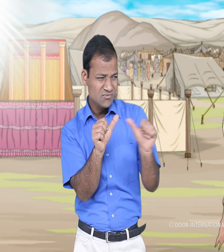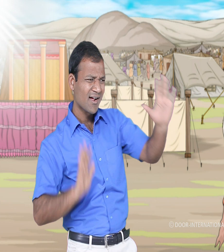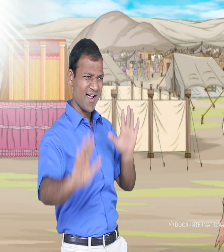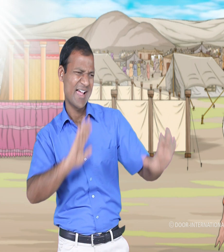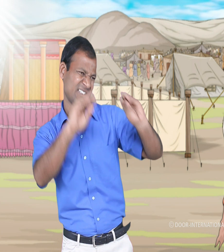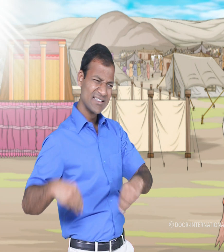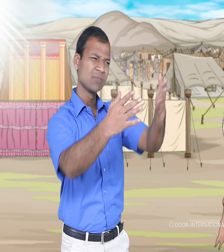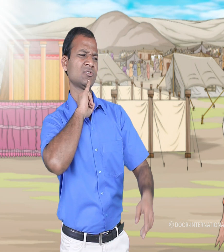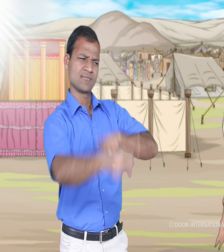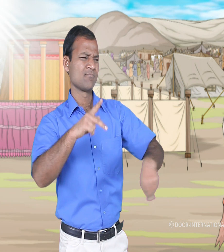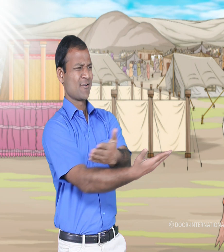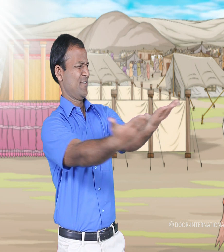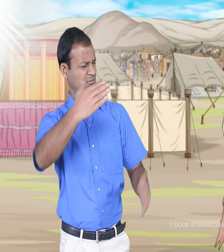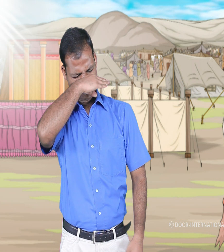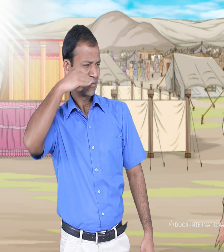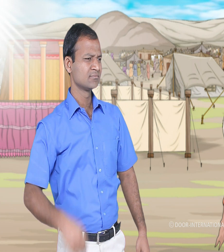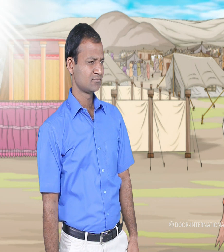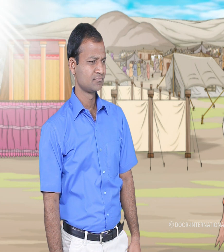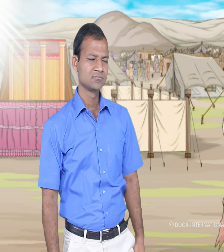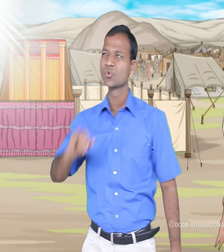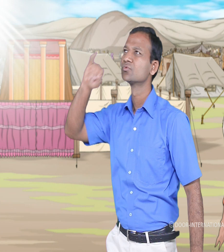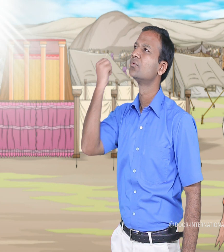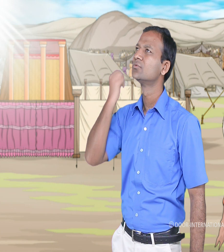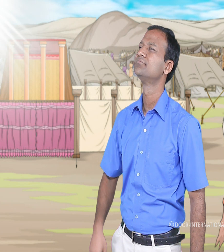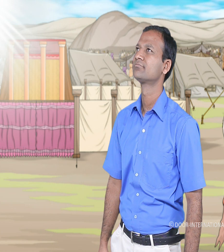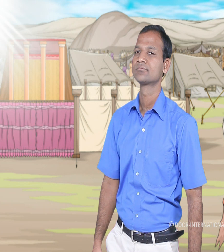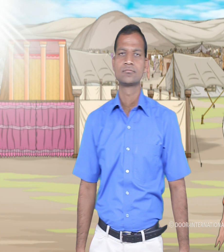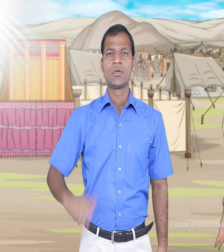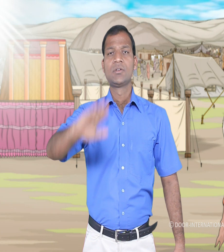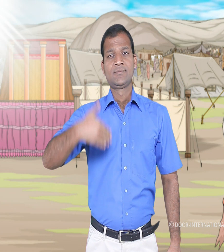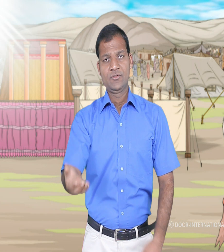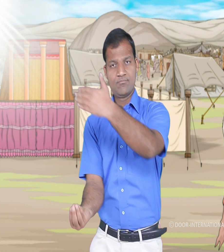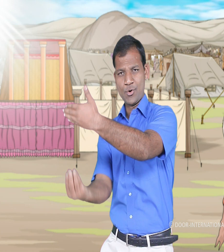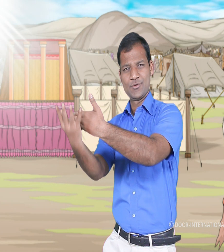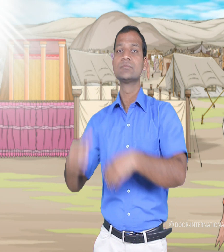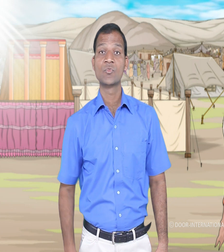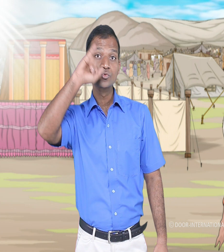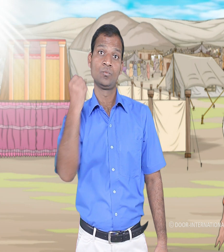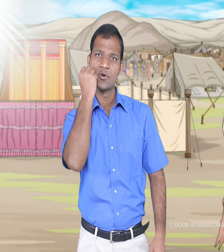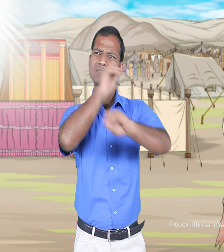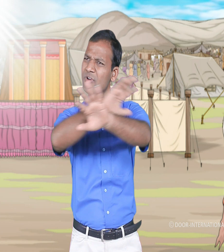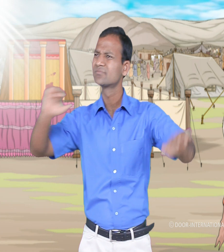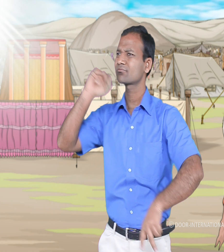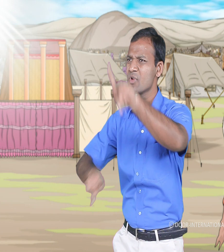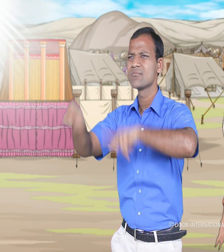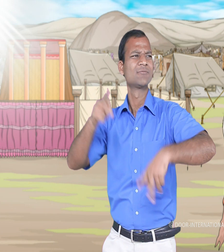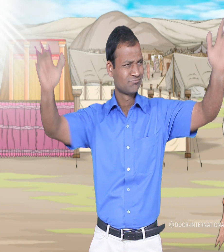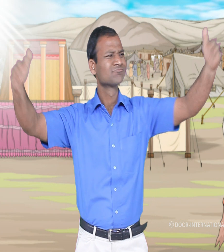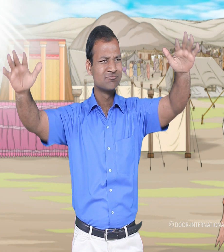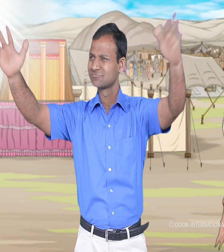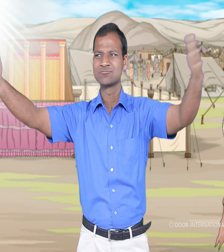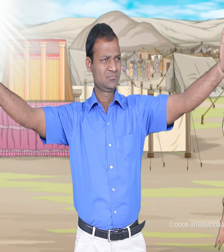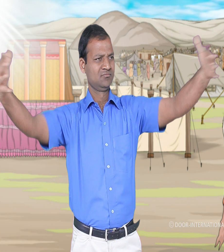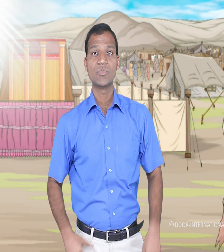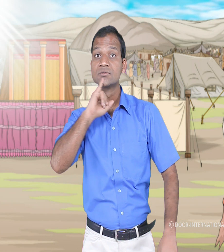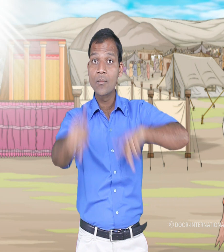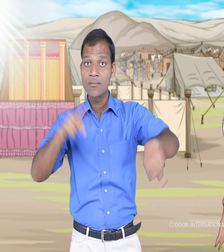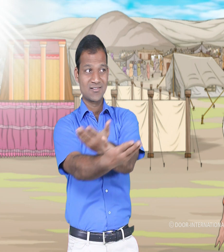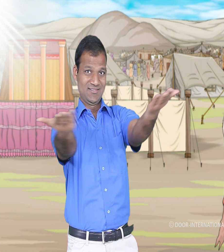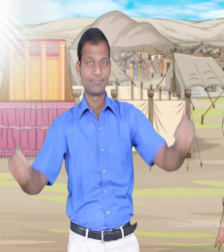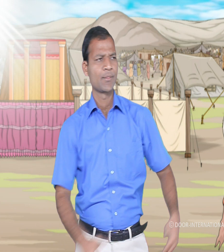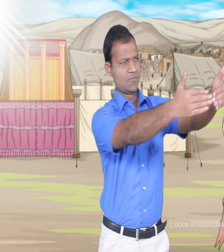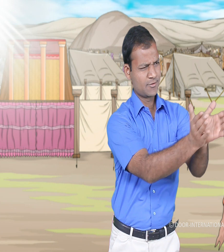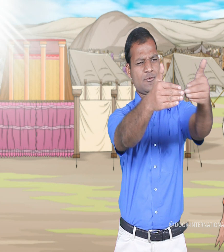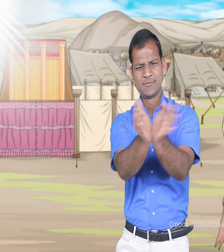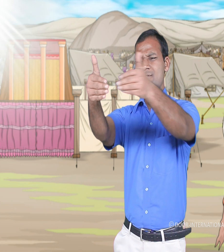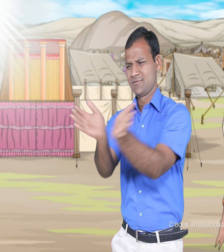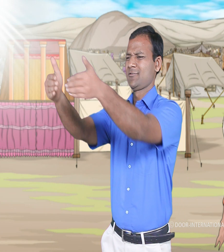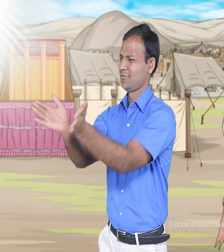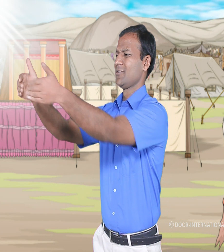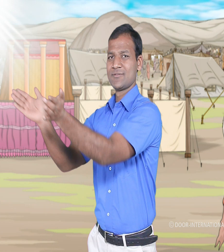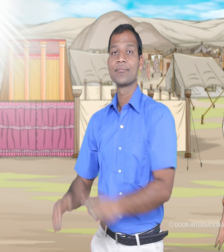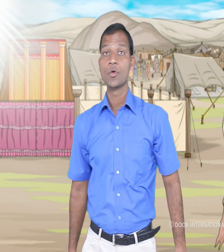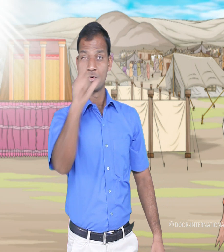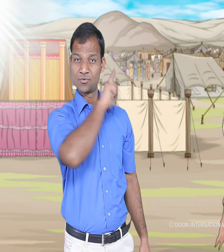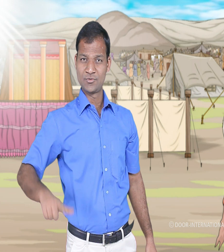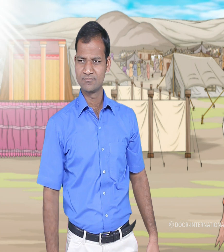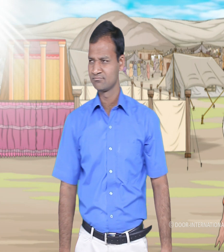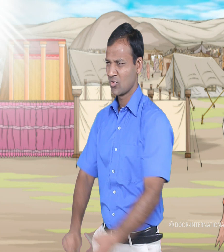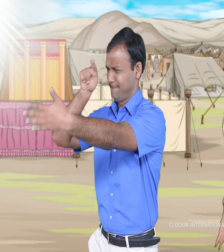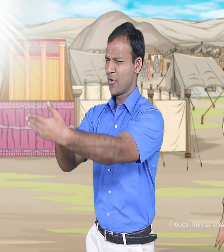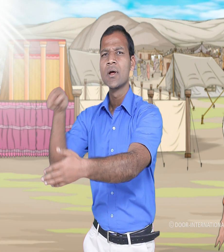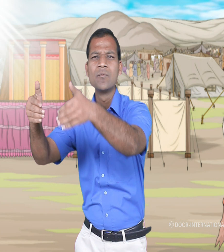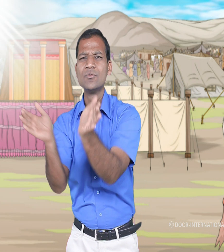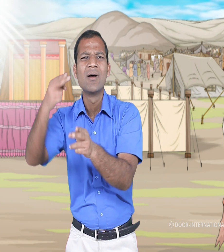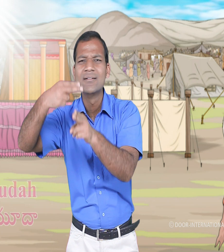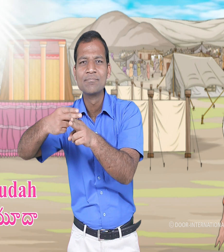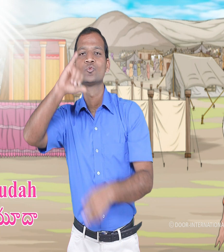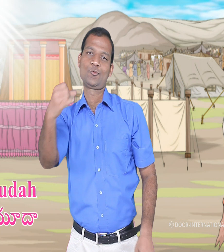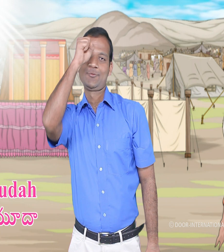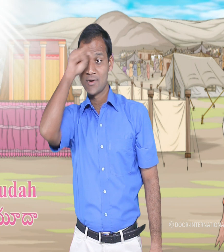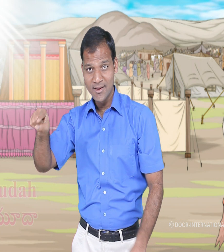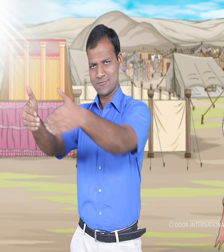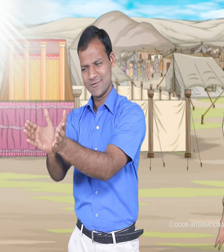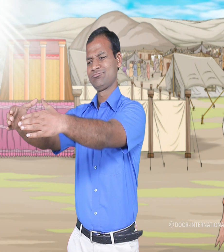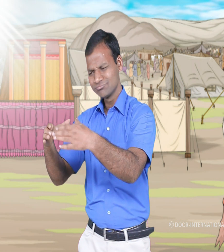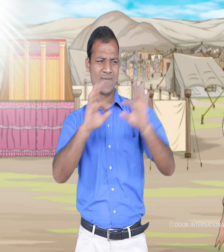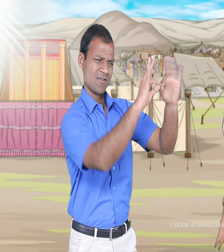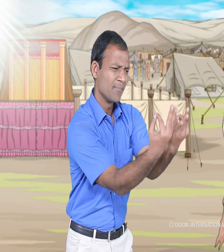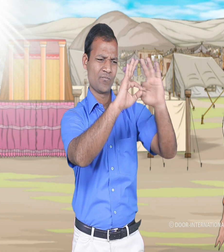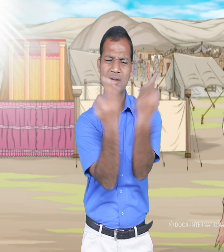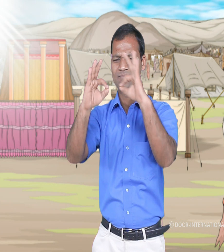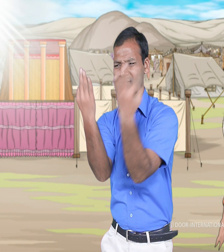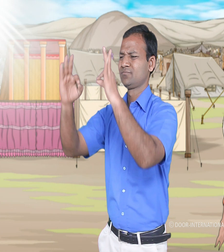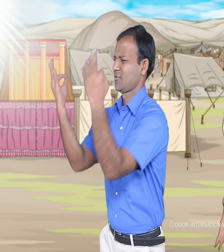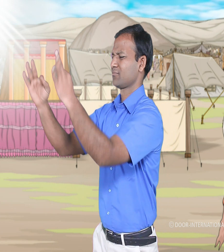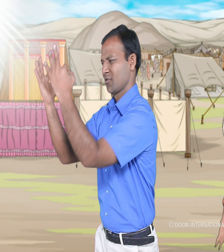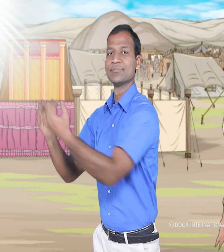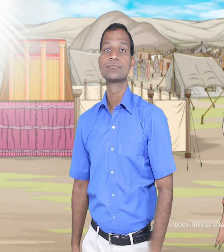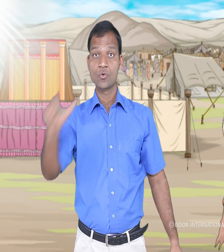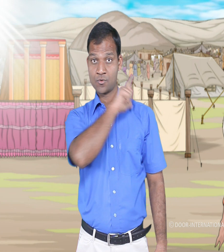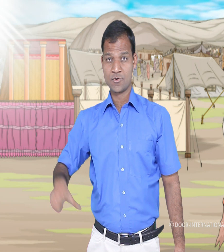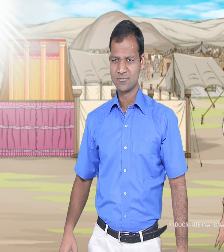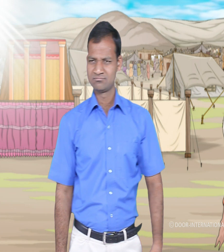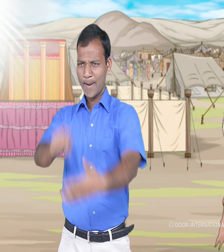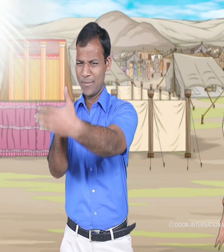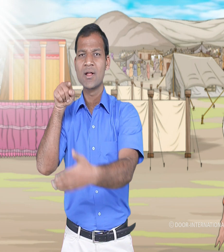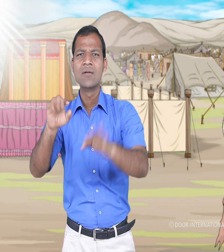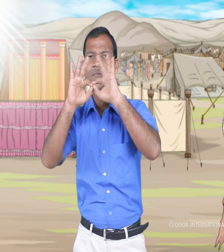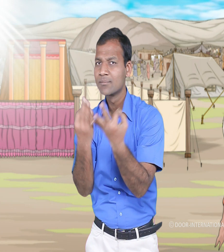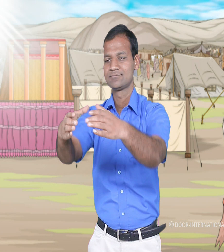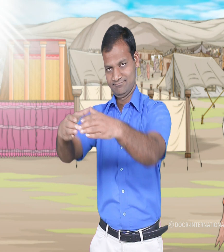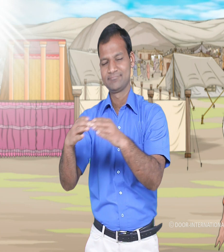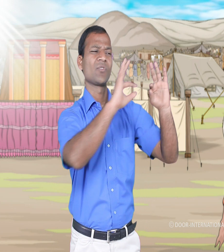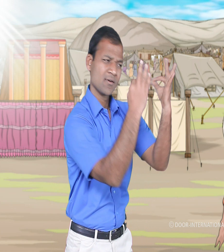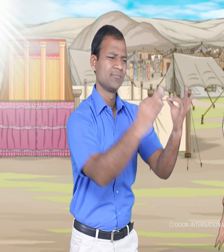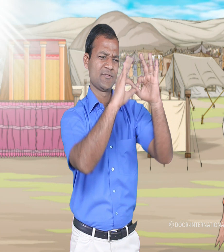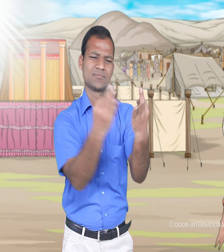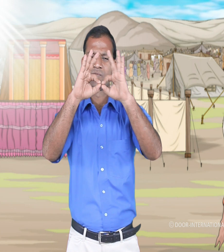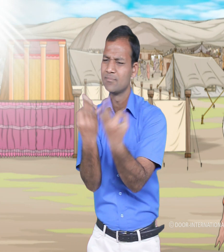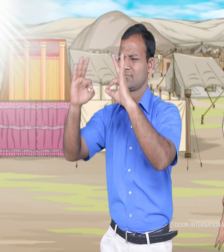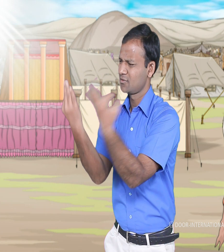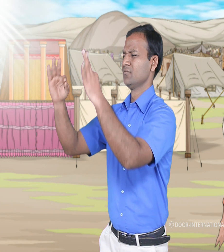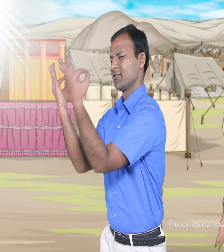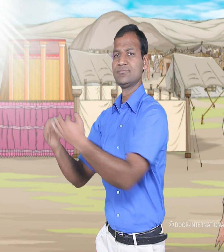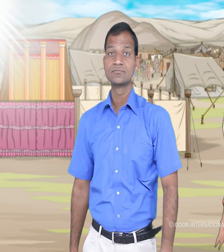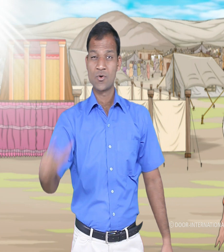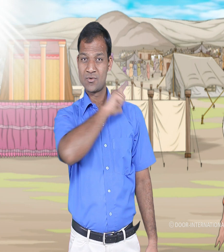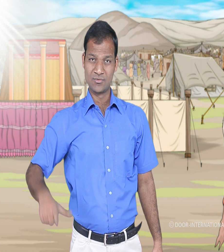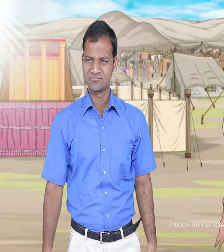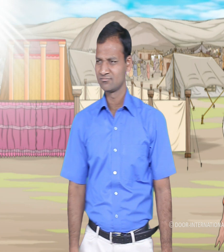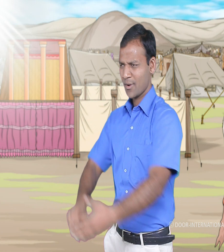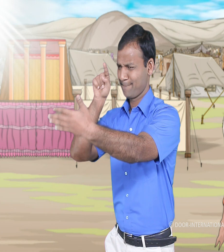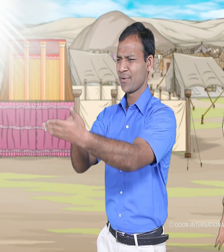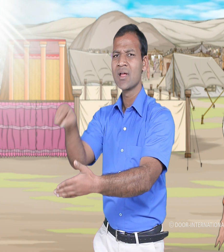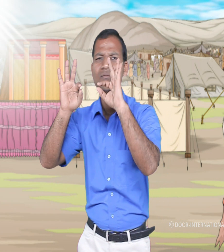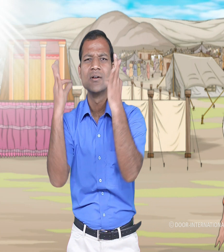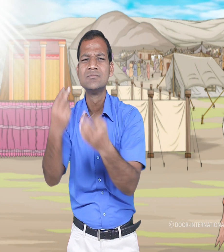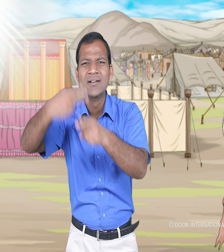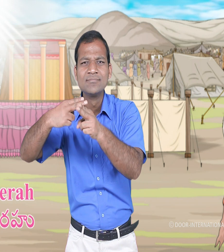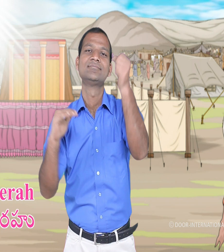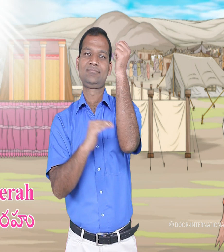The one who is caught with the things devoted to destruction must be burned, along with all that belongs to him, because he has transgressed the covenant of the LORD and committed an outrage in Israel.’” So Joshua arose early the next morning and had Israel come forward tribe by tribe, and the tribe of Judah was selected.